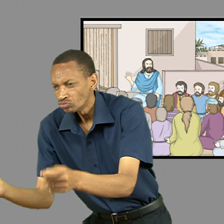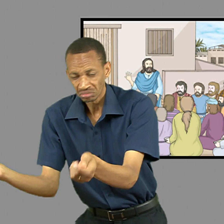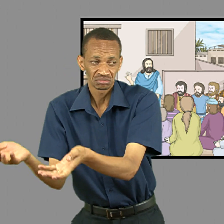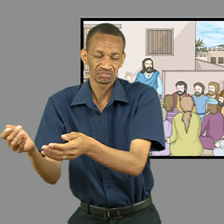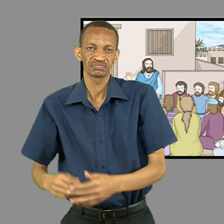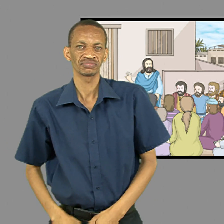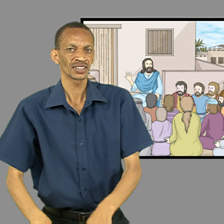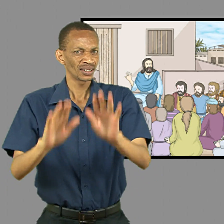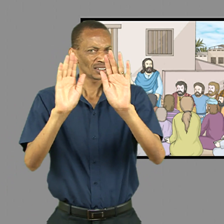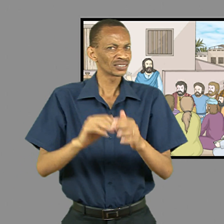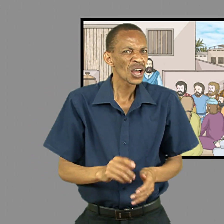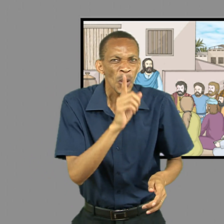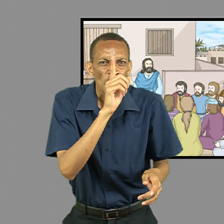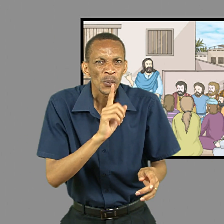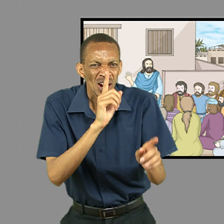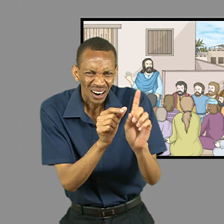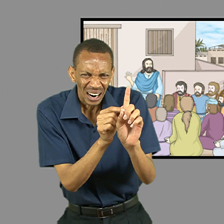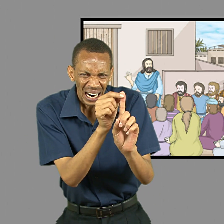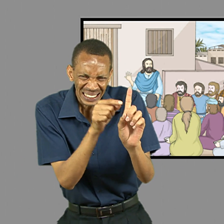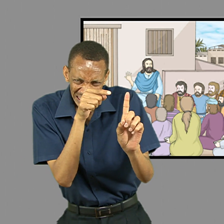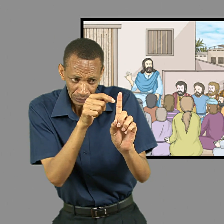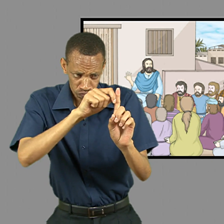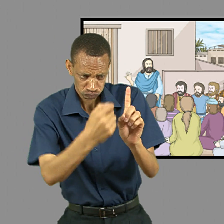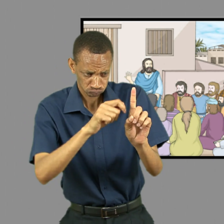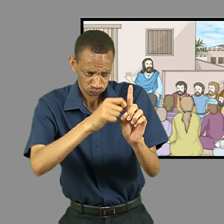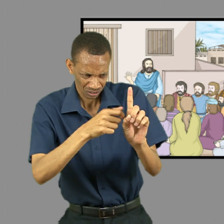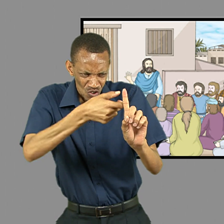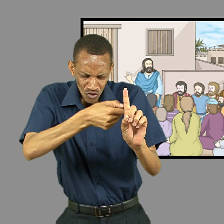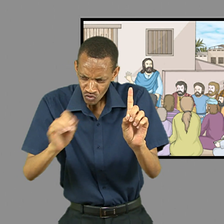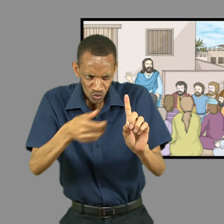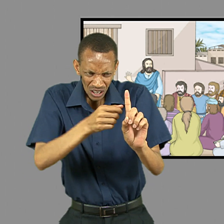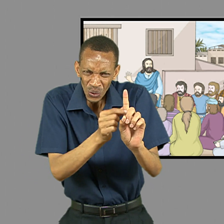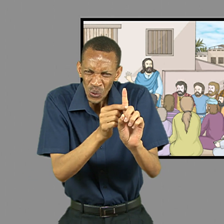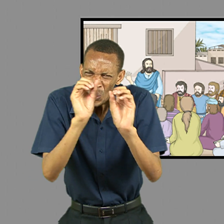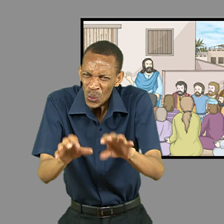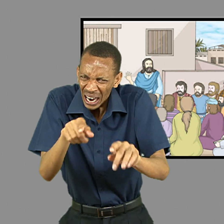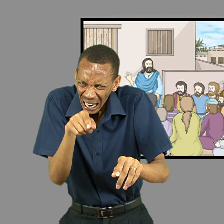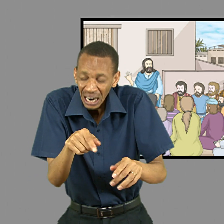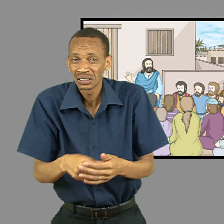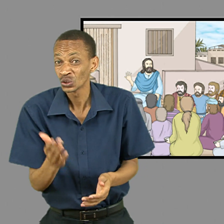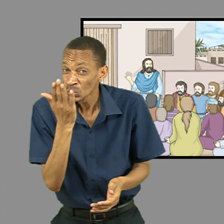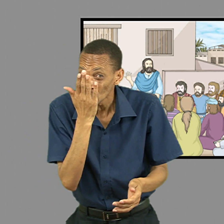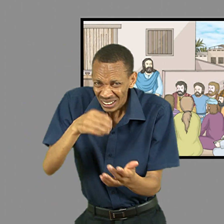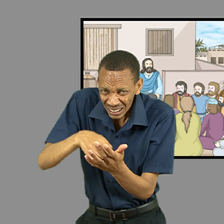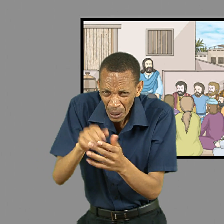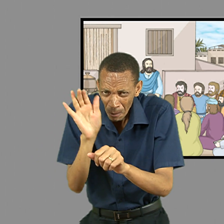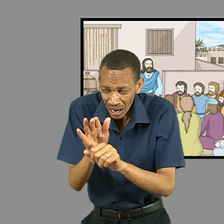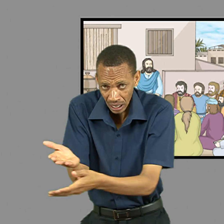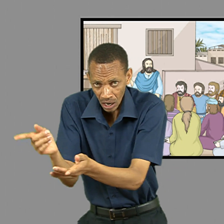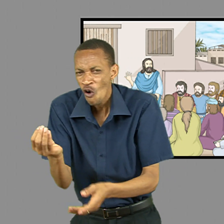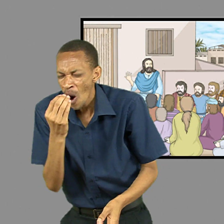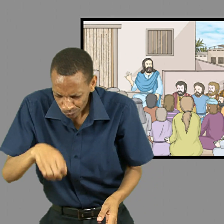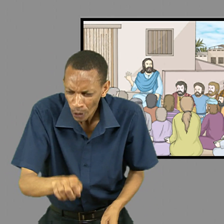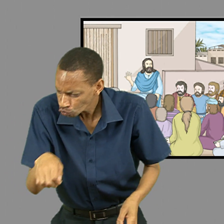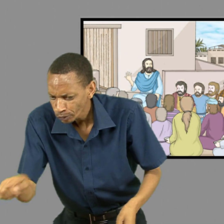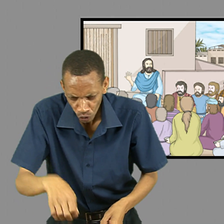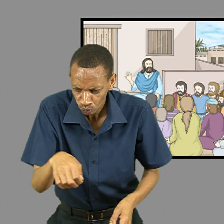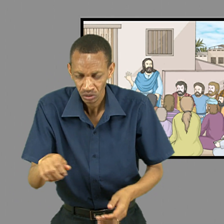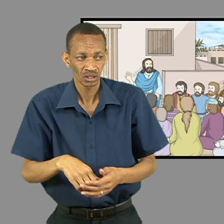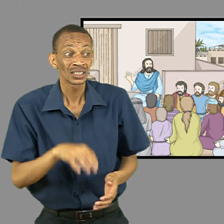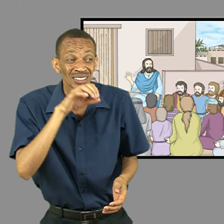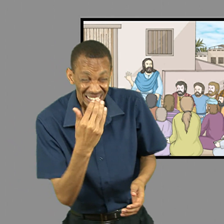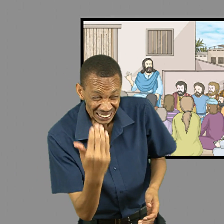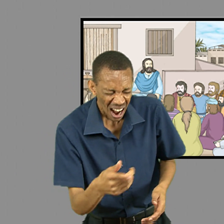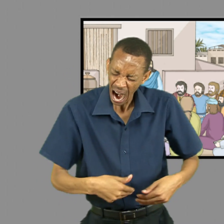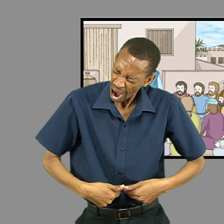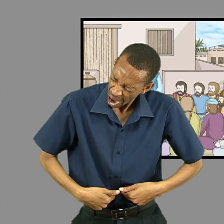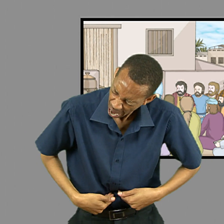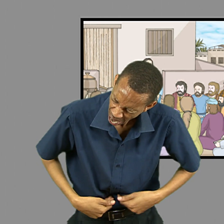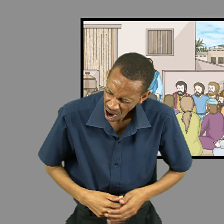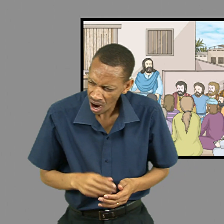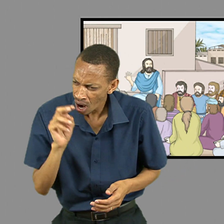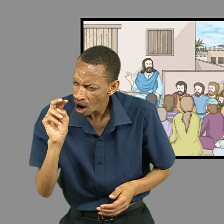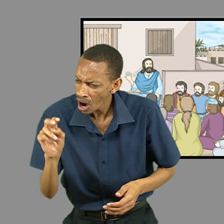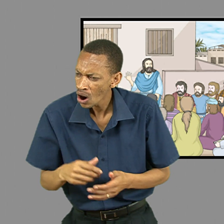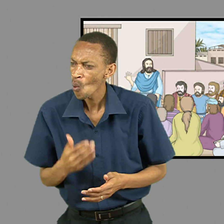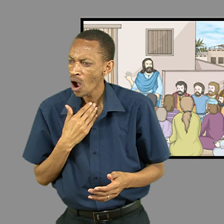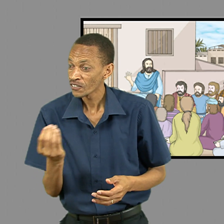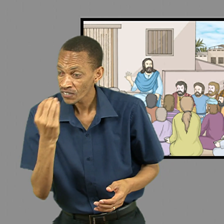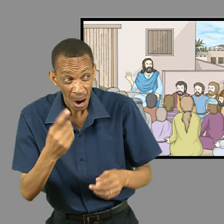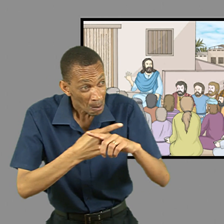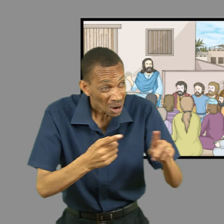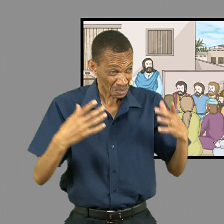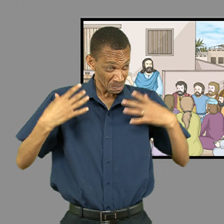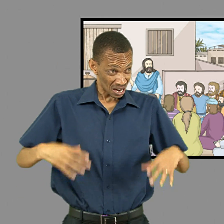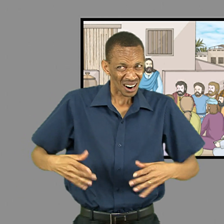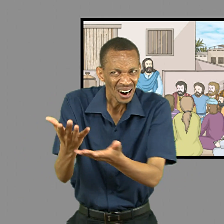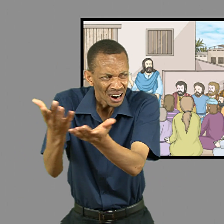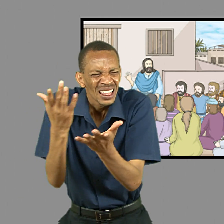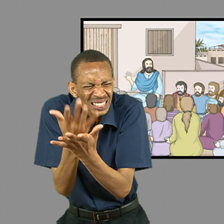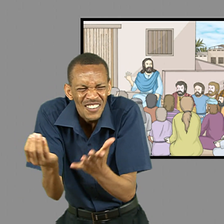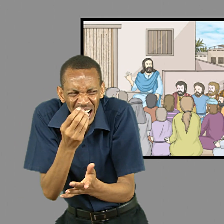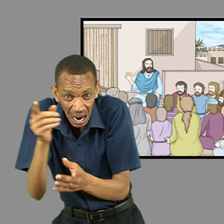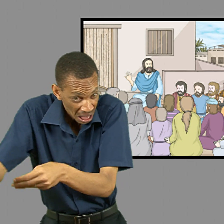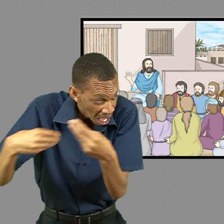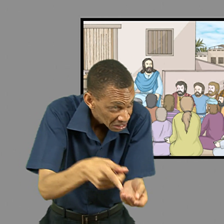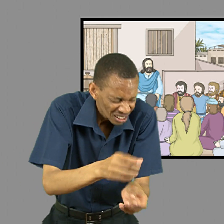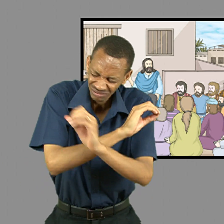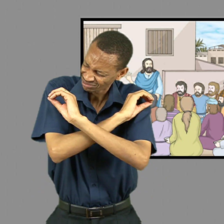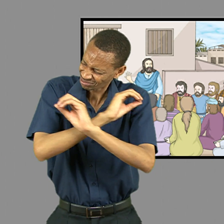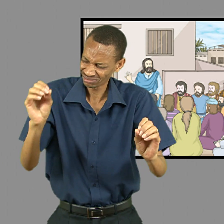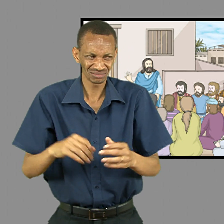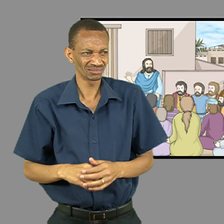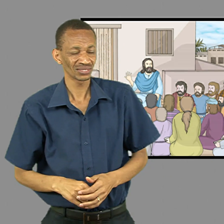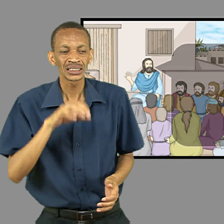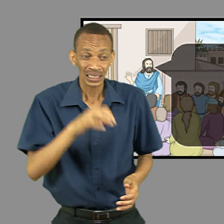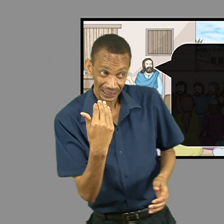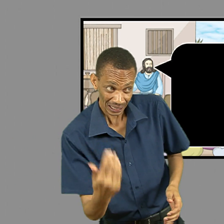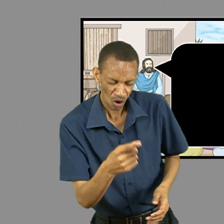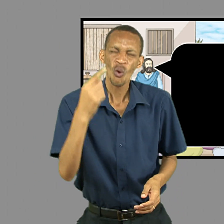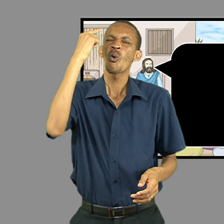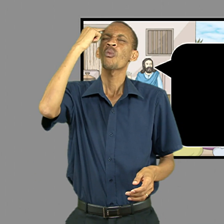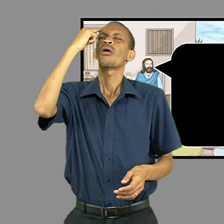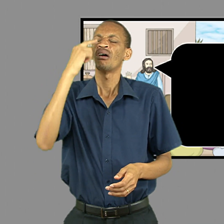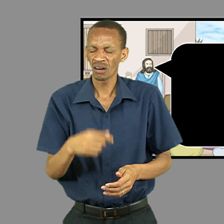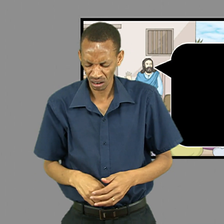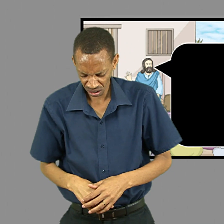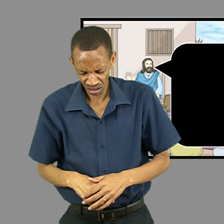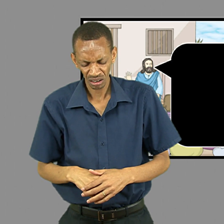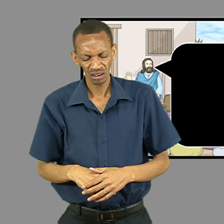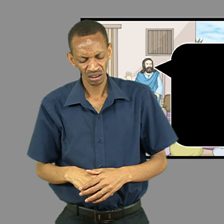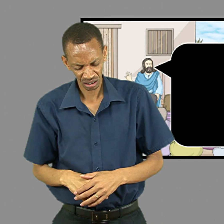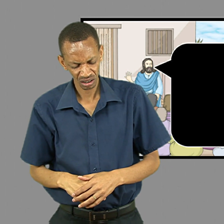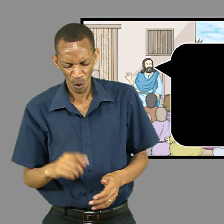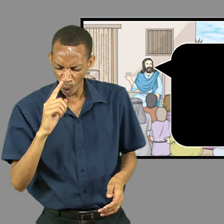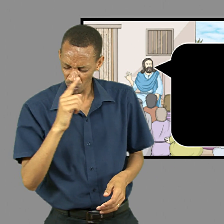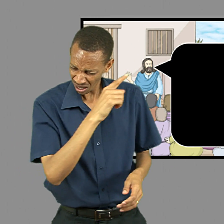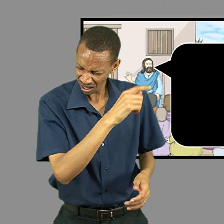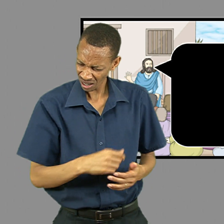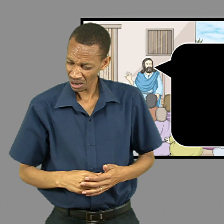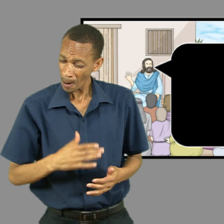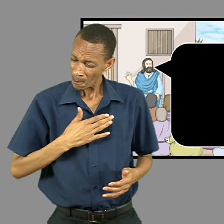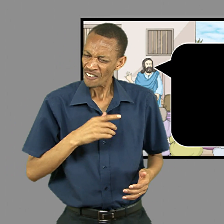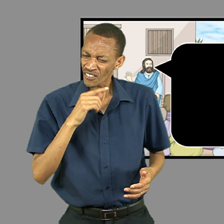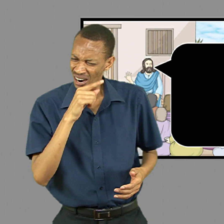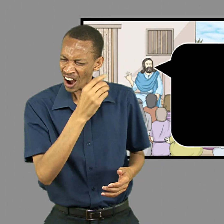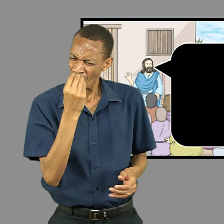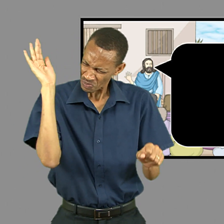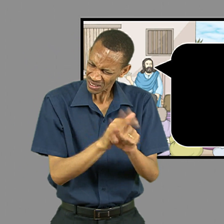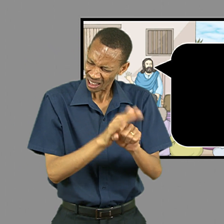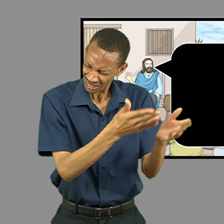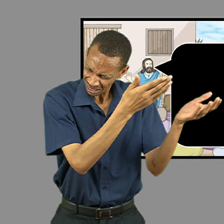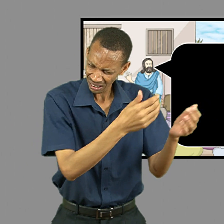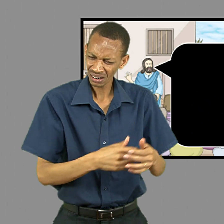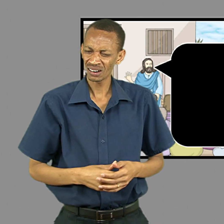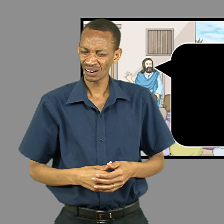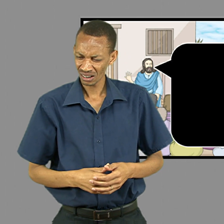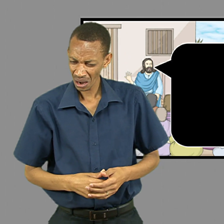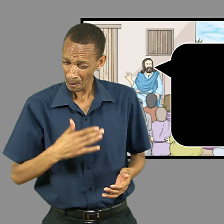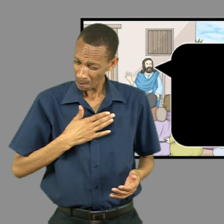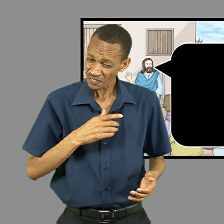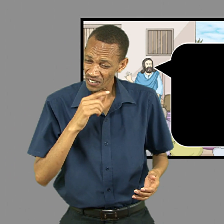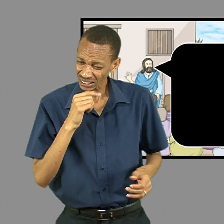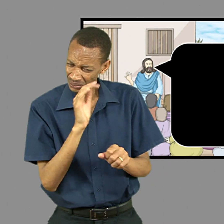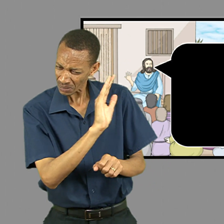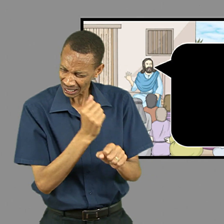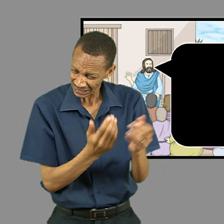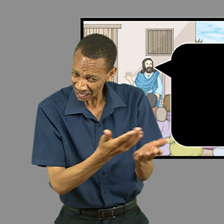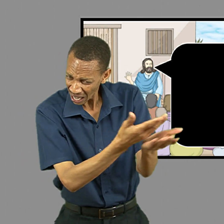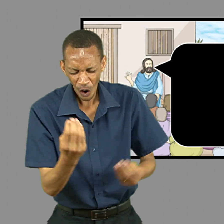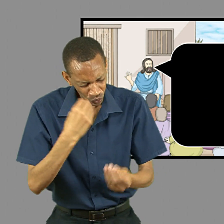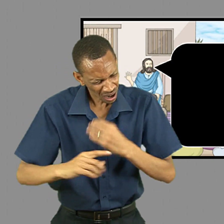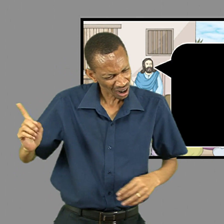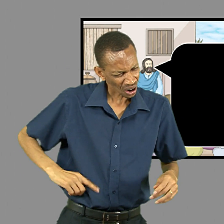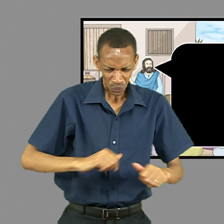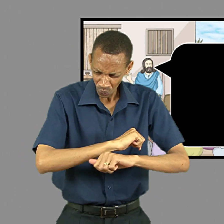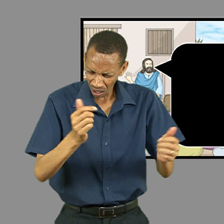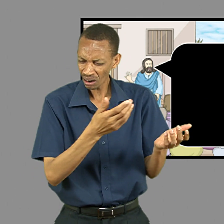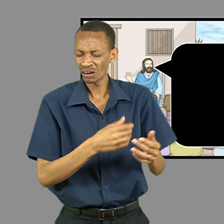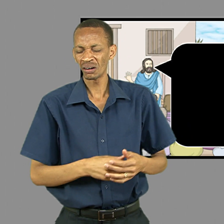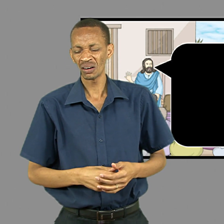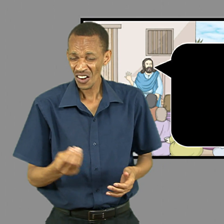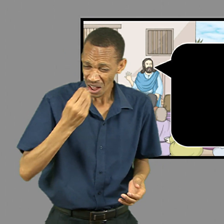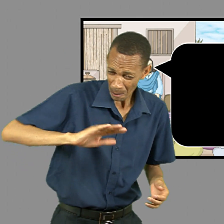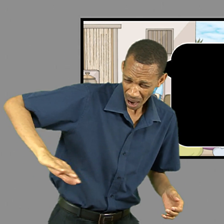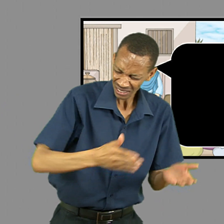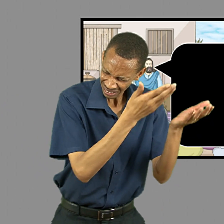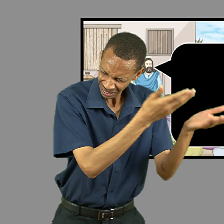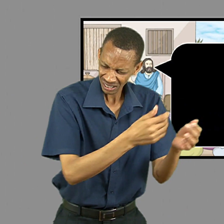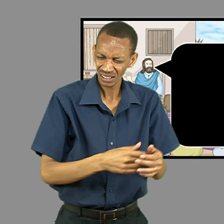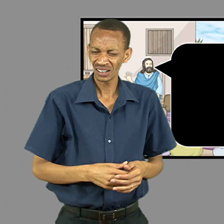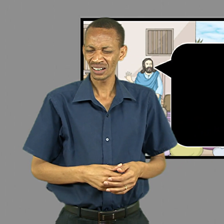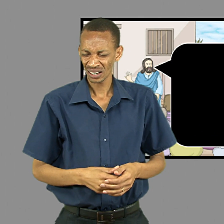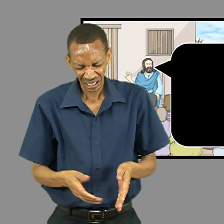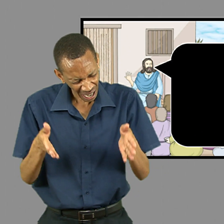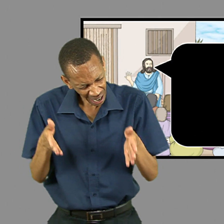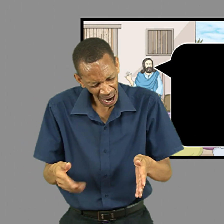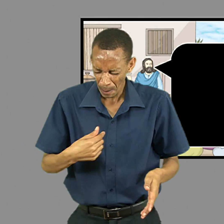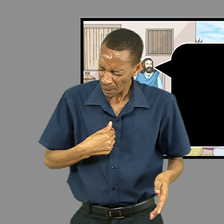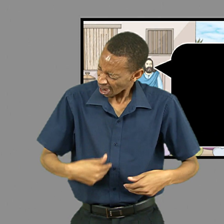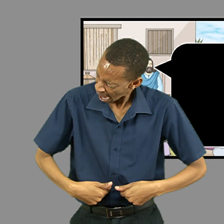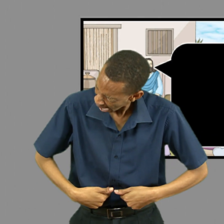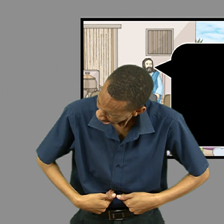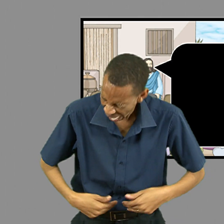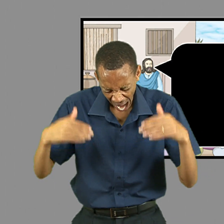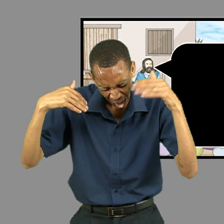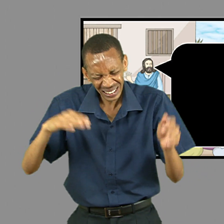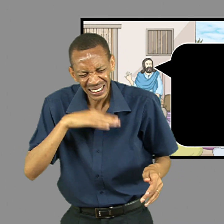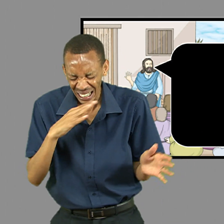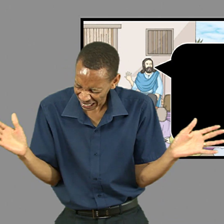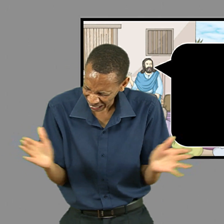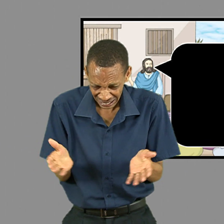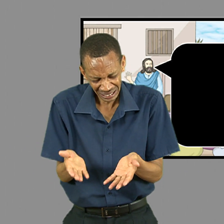He longed to fill his belly with the pods the pigs were eating, but no one would give him a thing. Finally he came to his senses and said, ‘How many of my father’s hired servants have plenty of food? But here I am, starving to death!